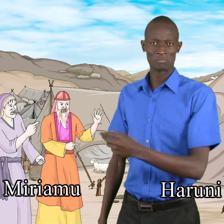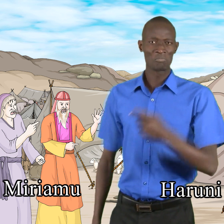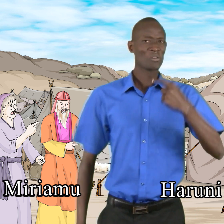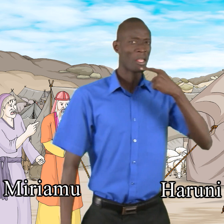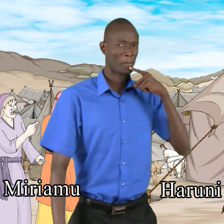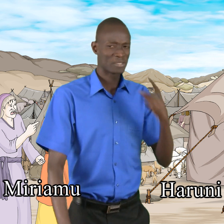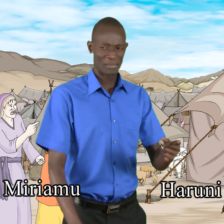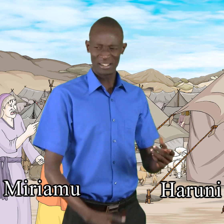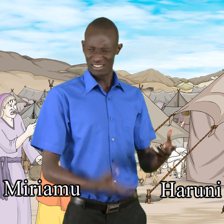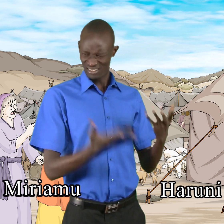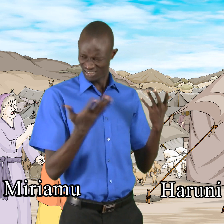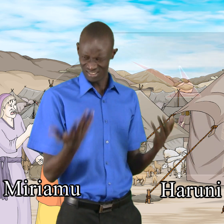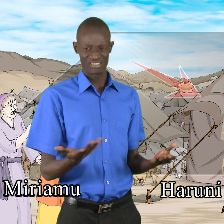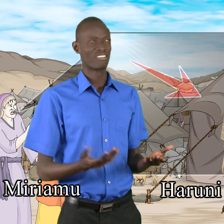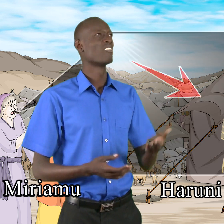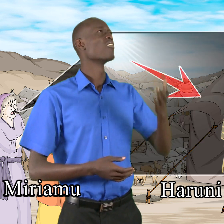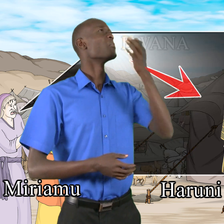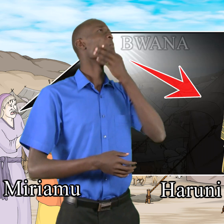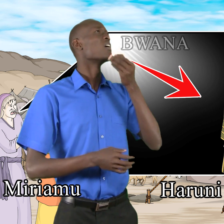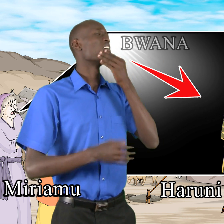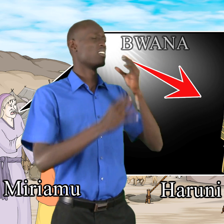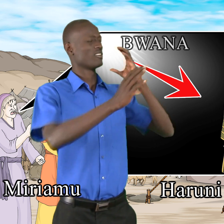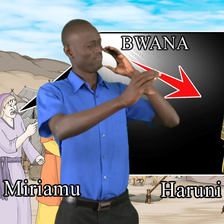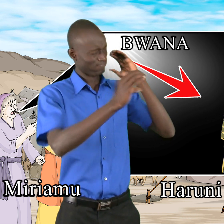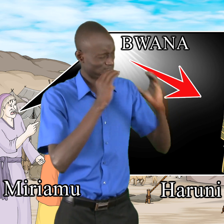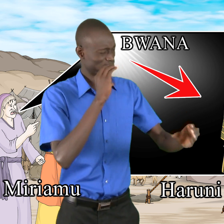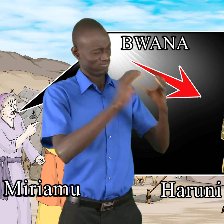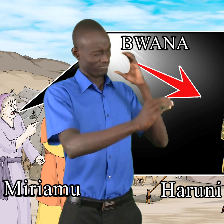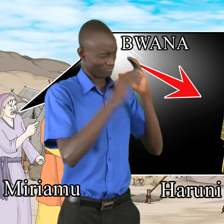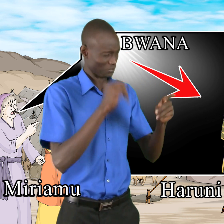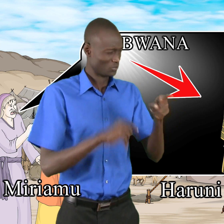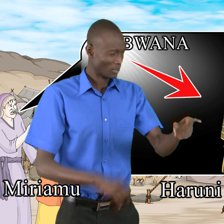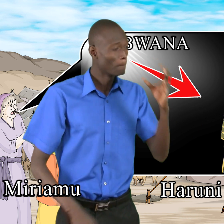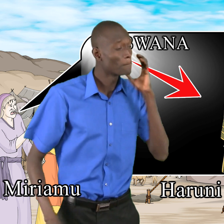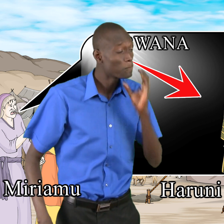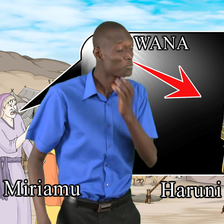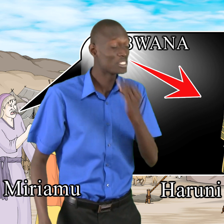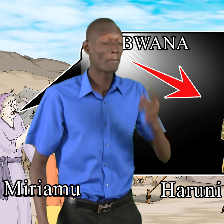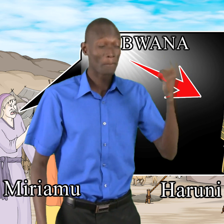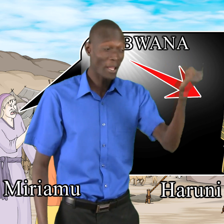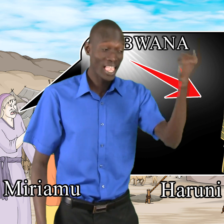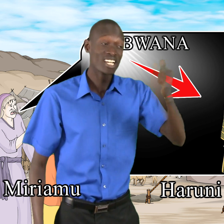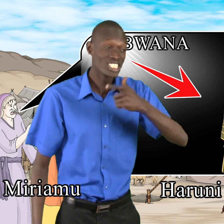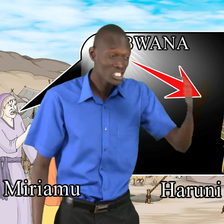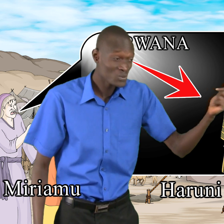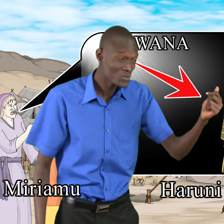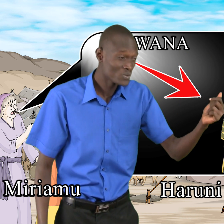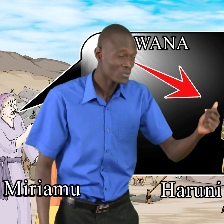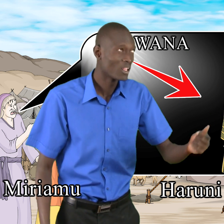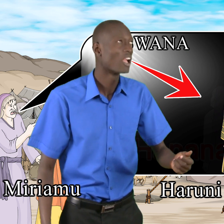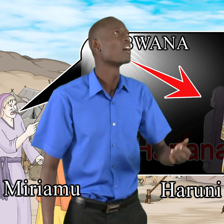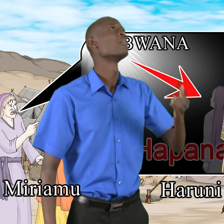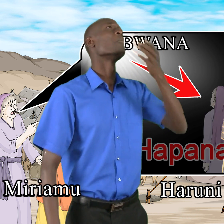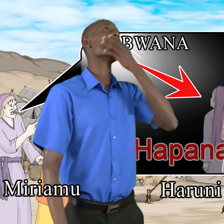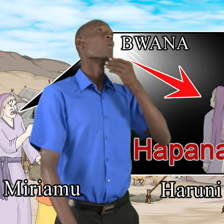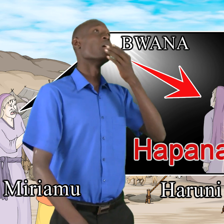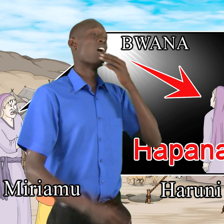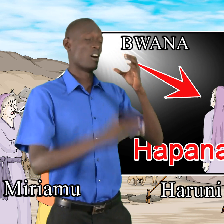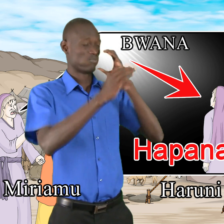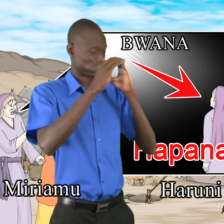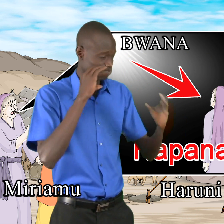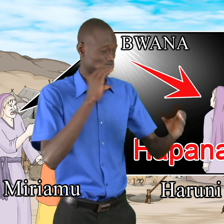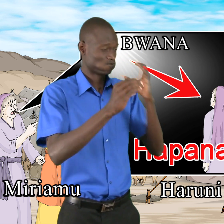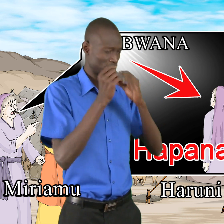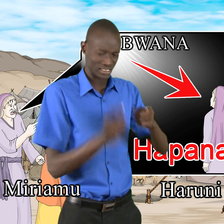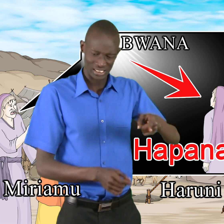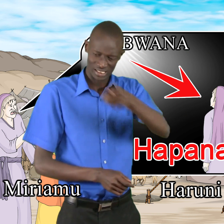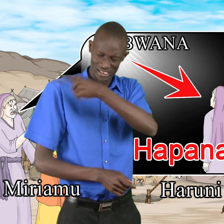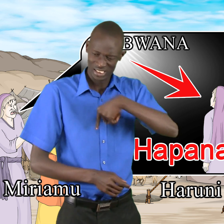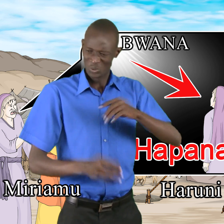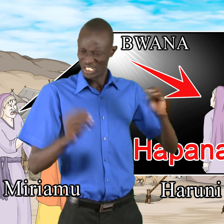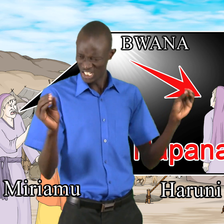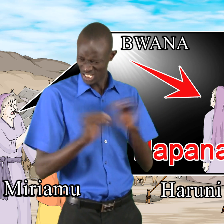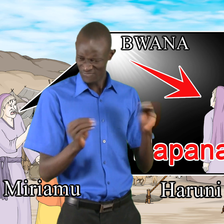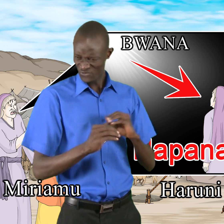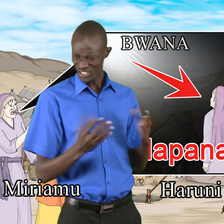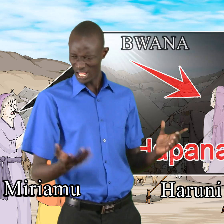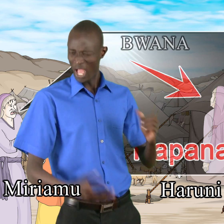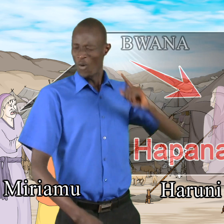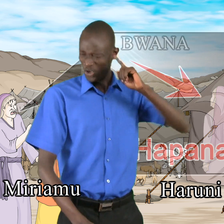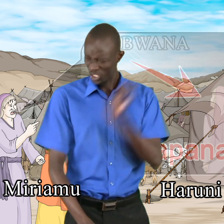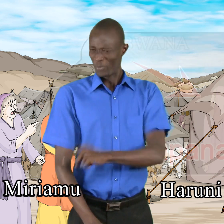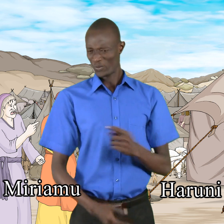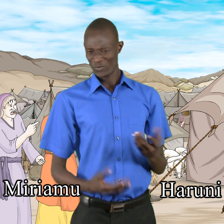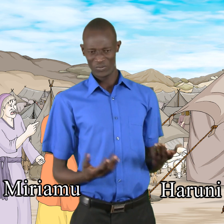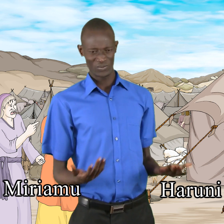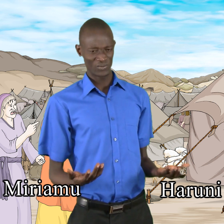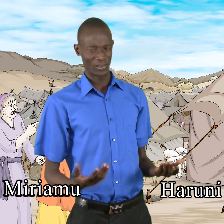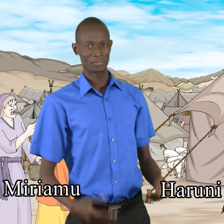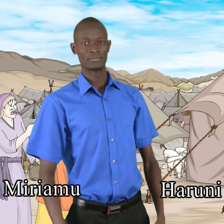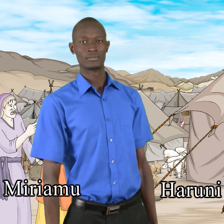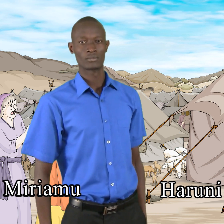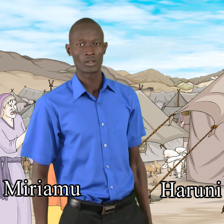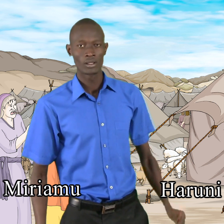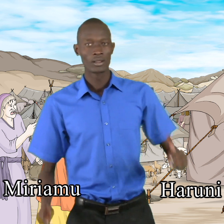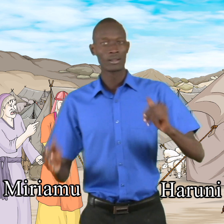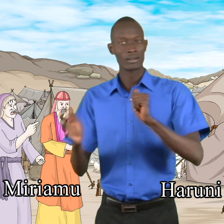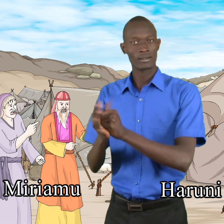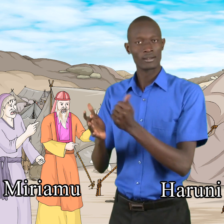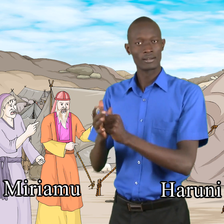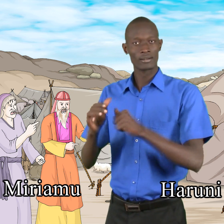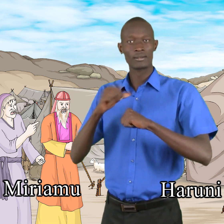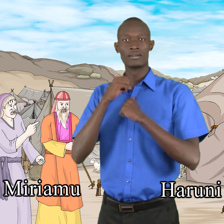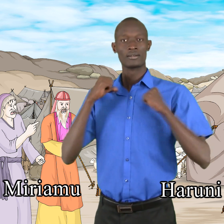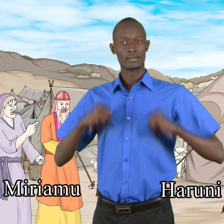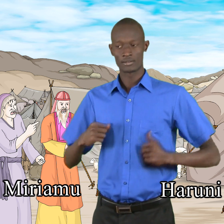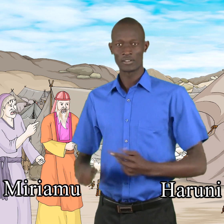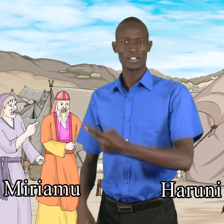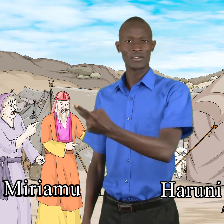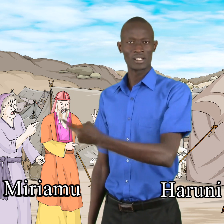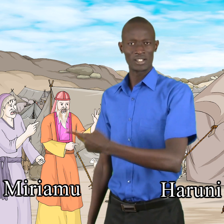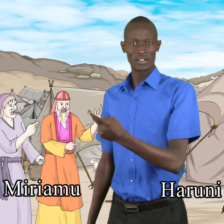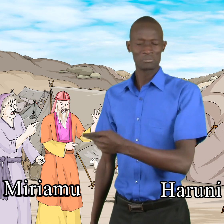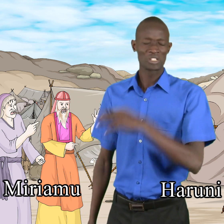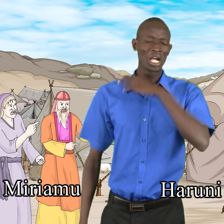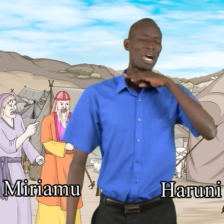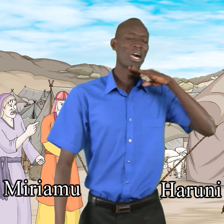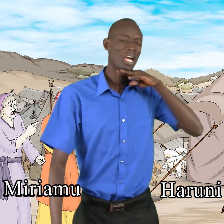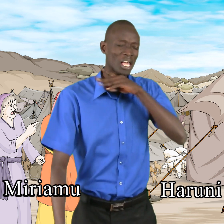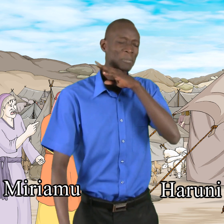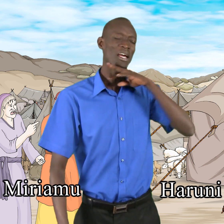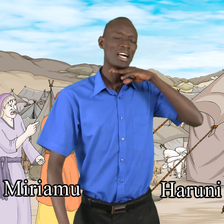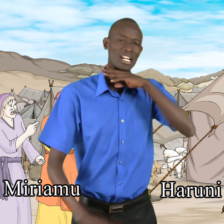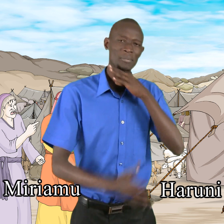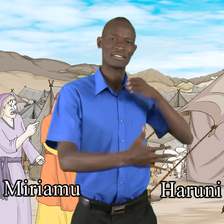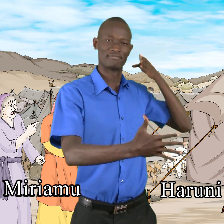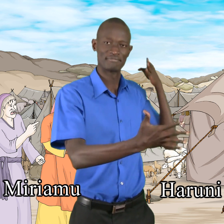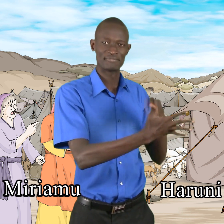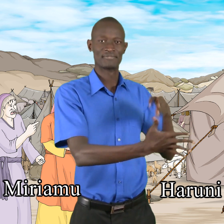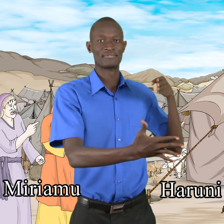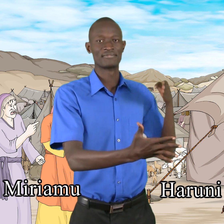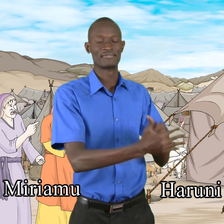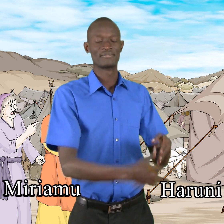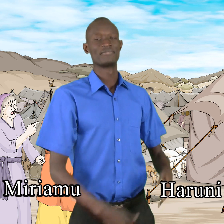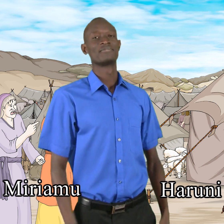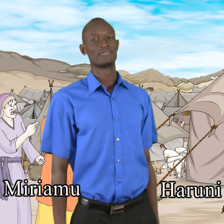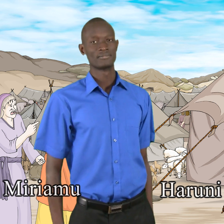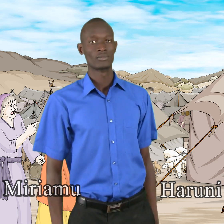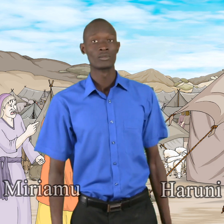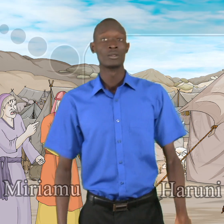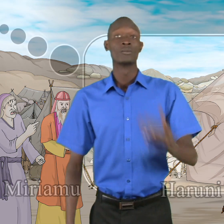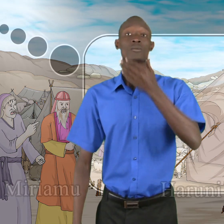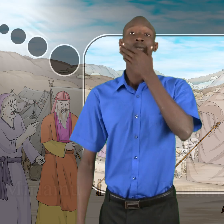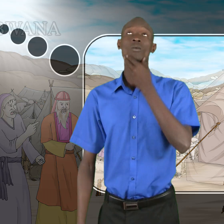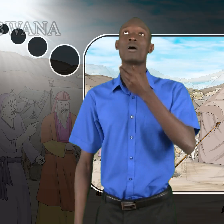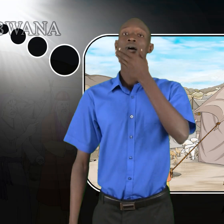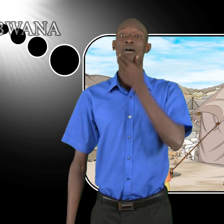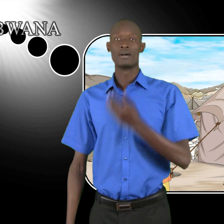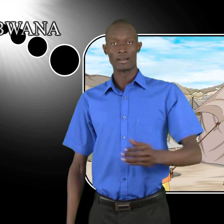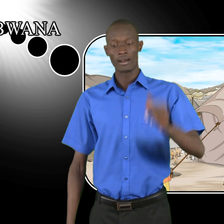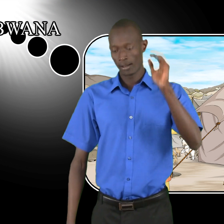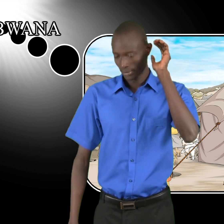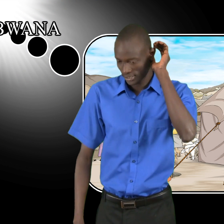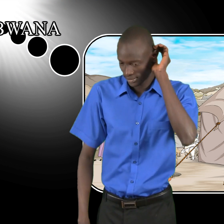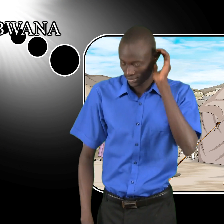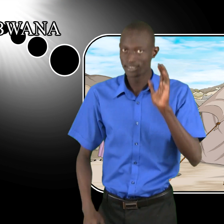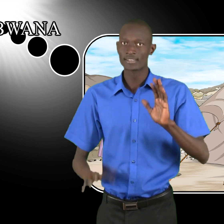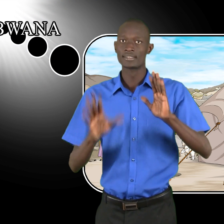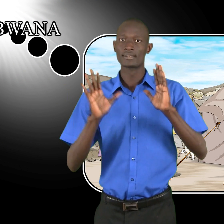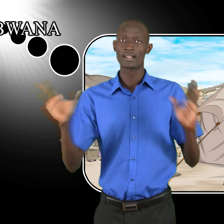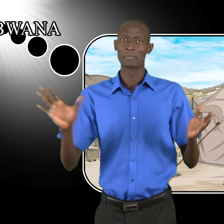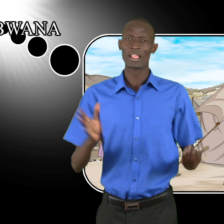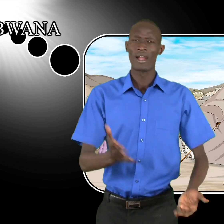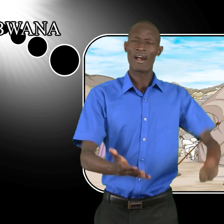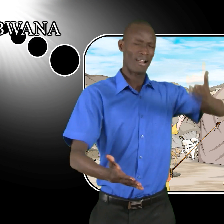“Does the LORD speak only through Moses?” they said. “Does He not also speak through us?”